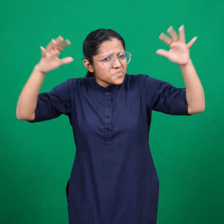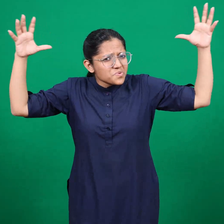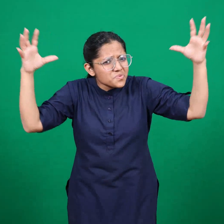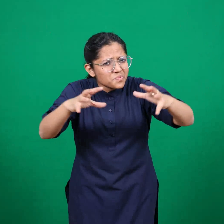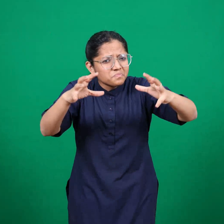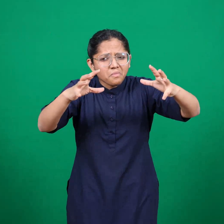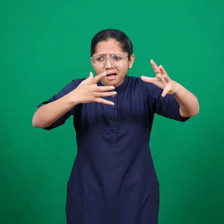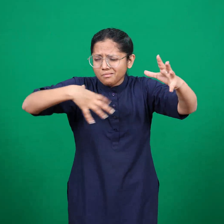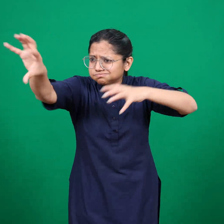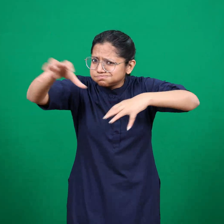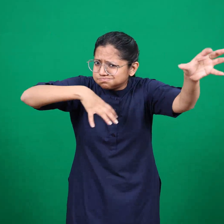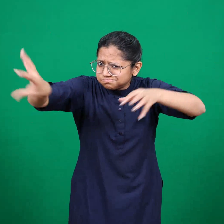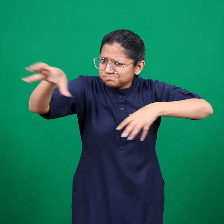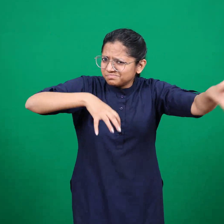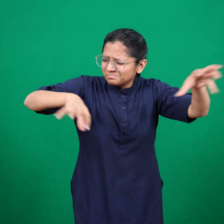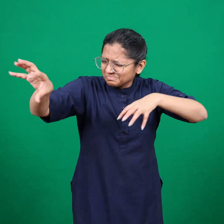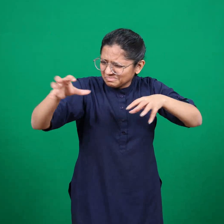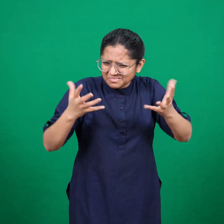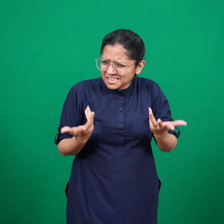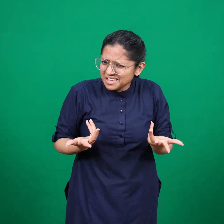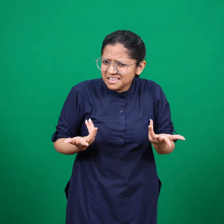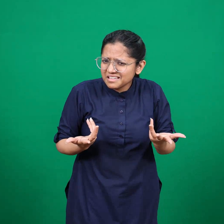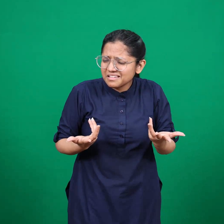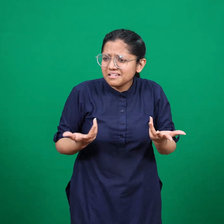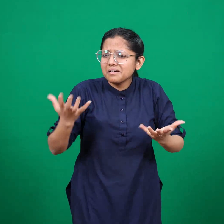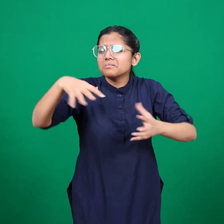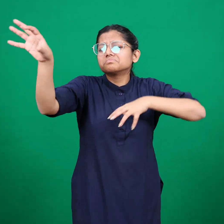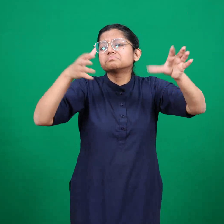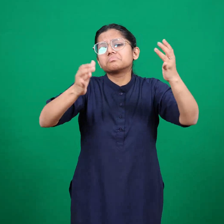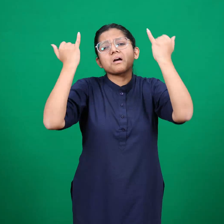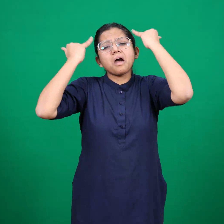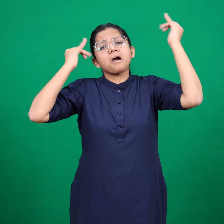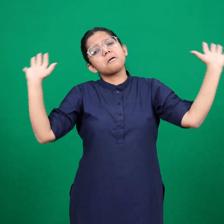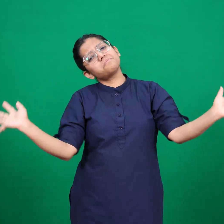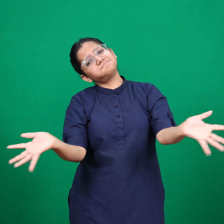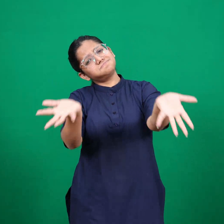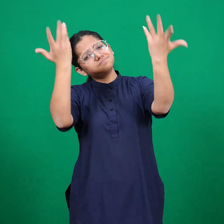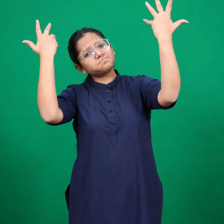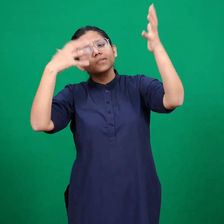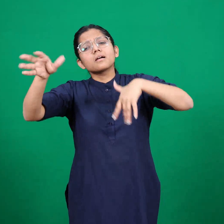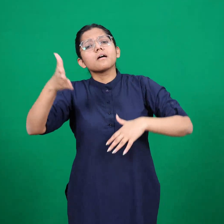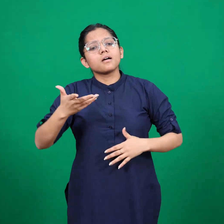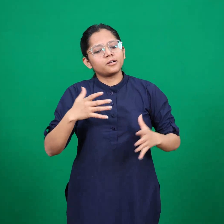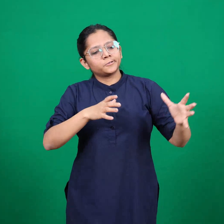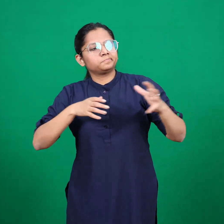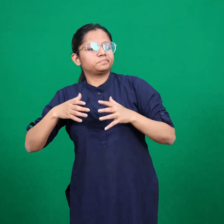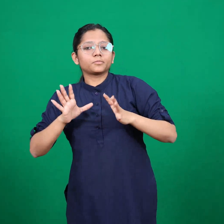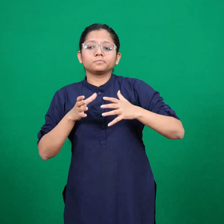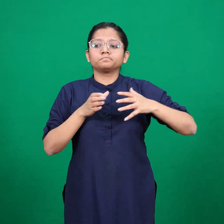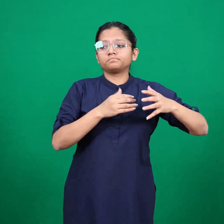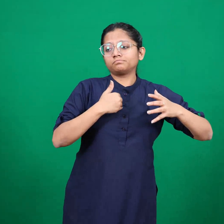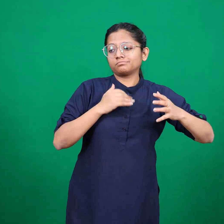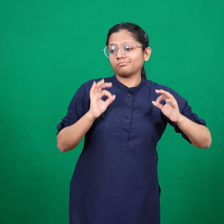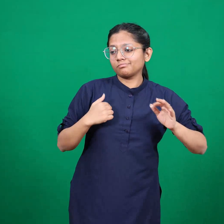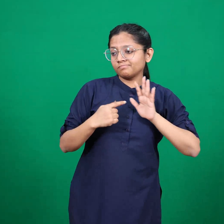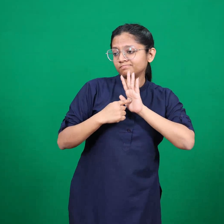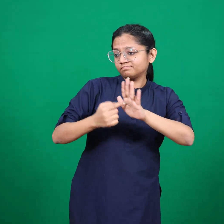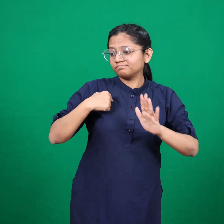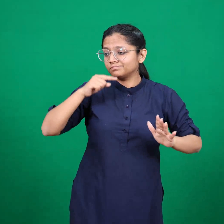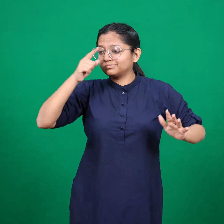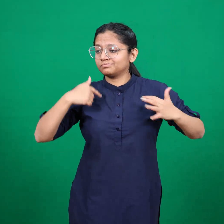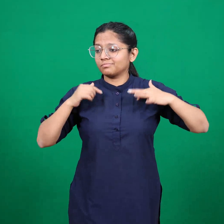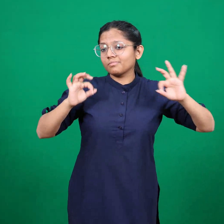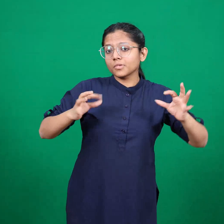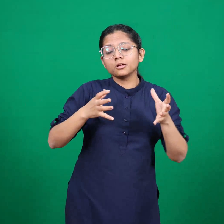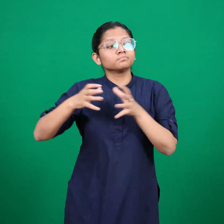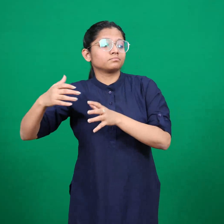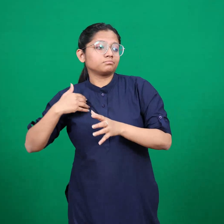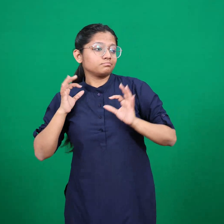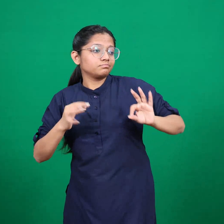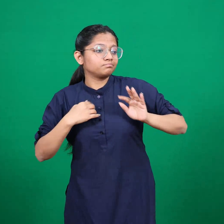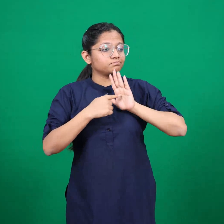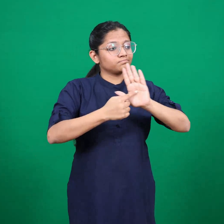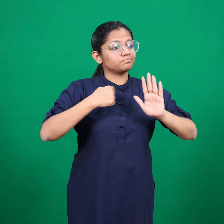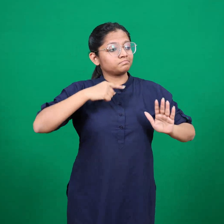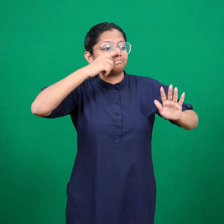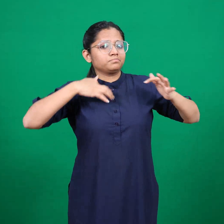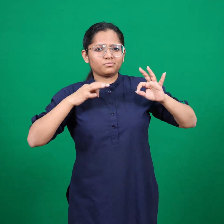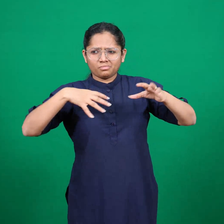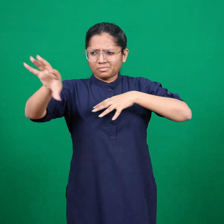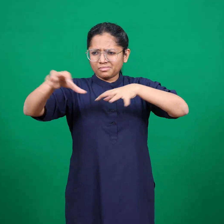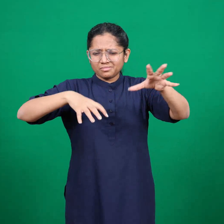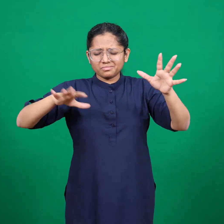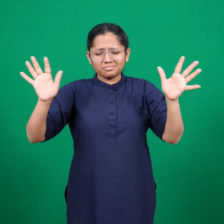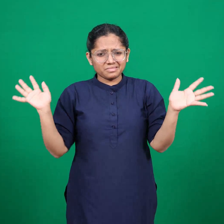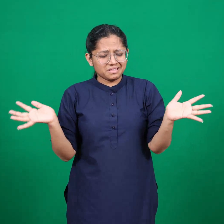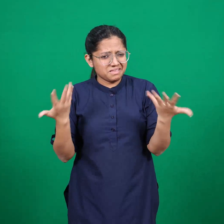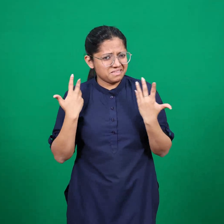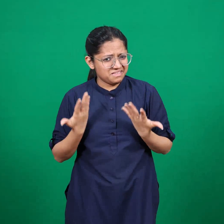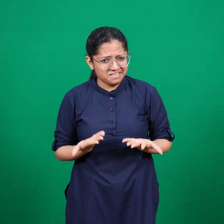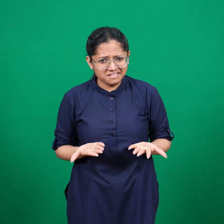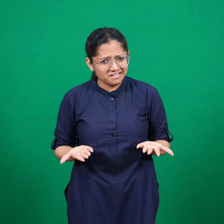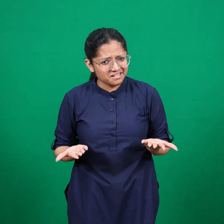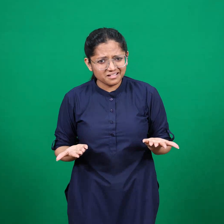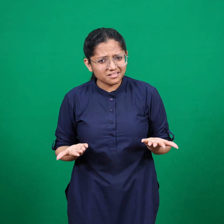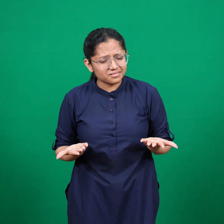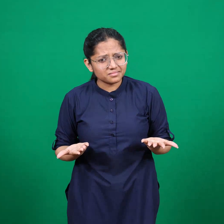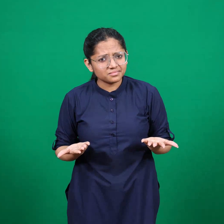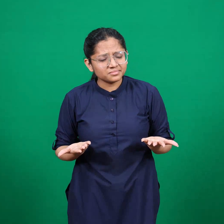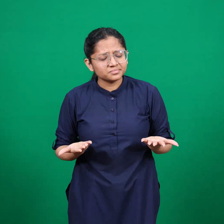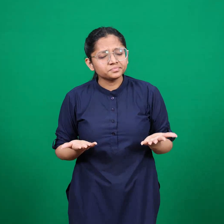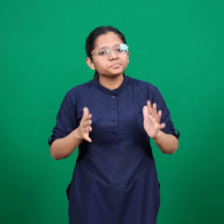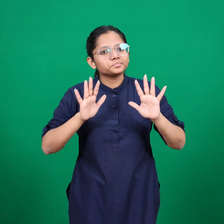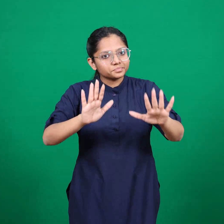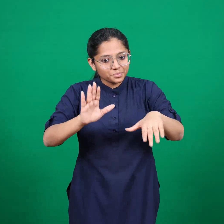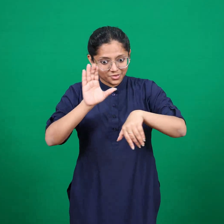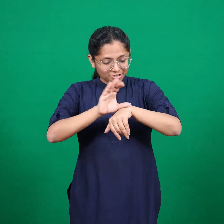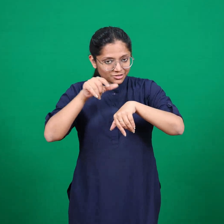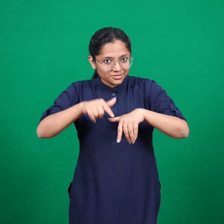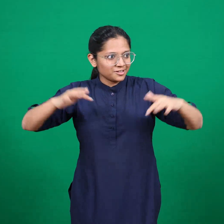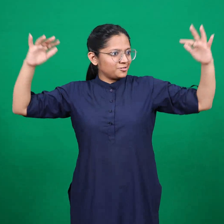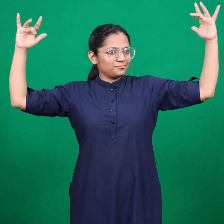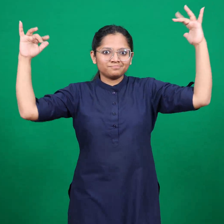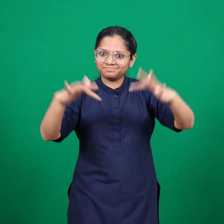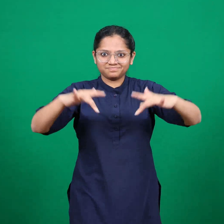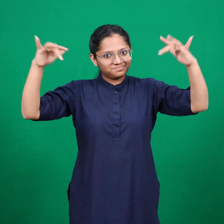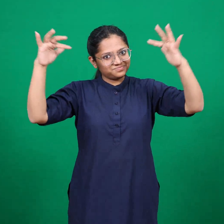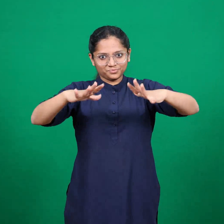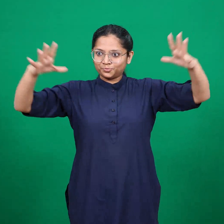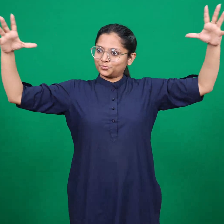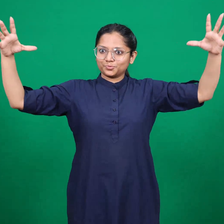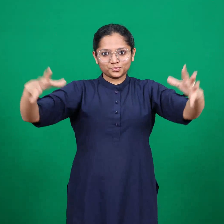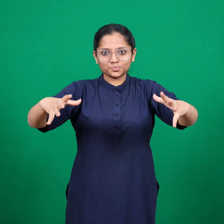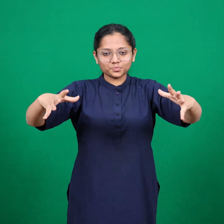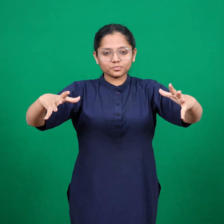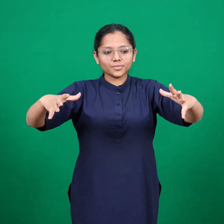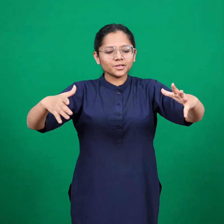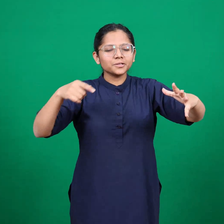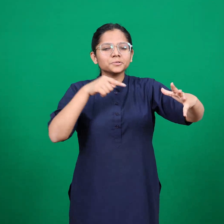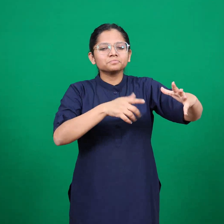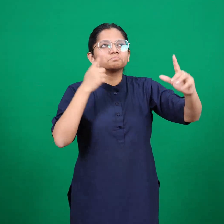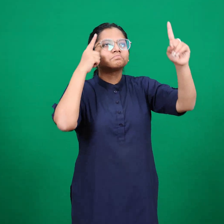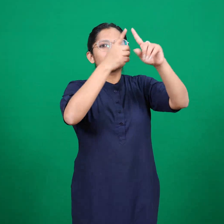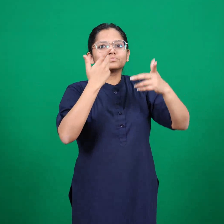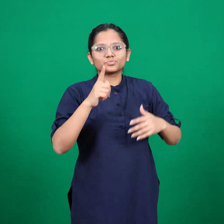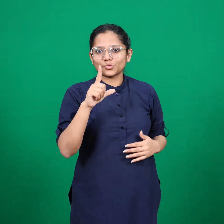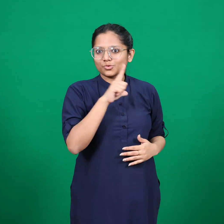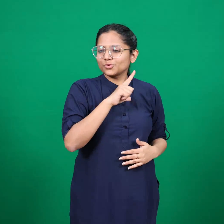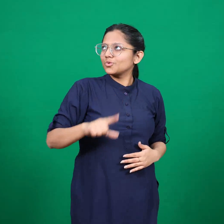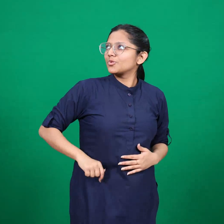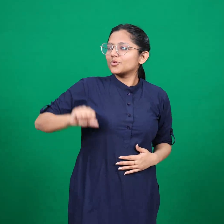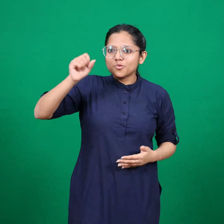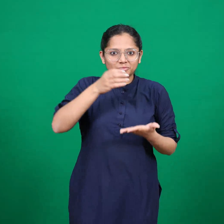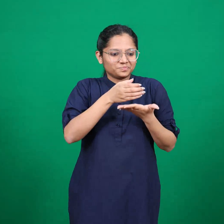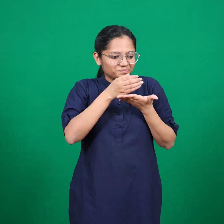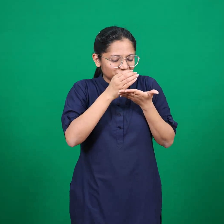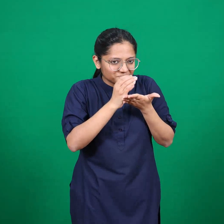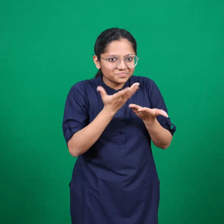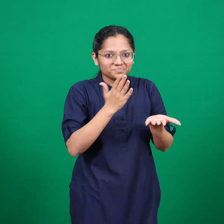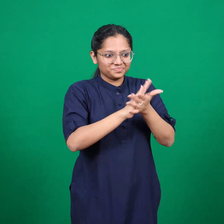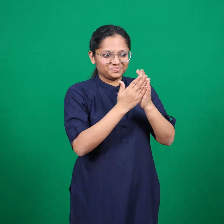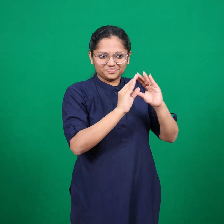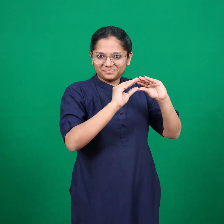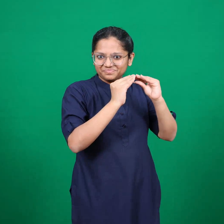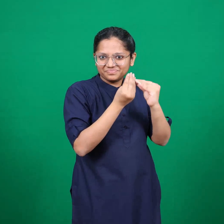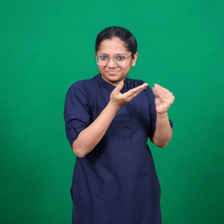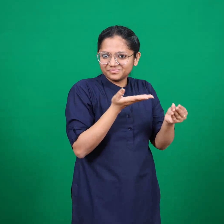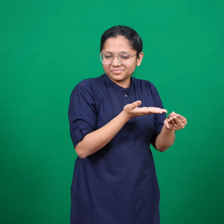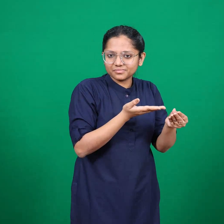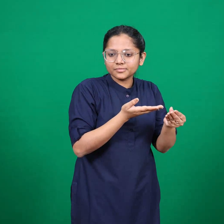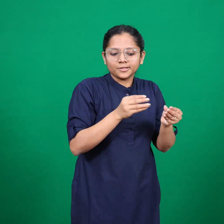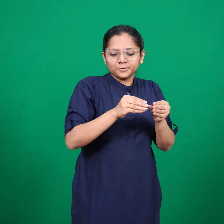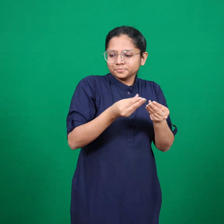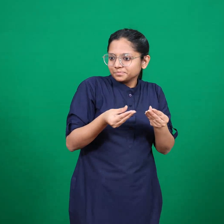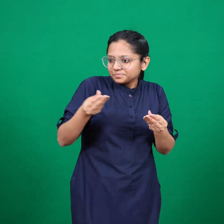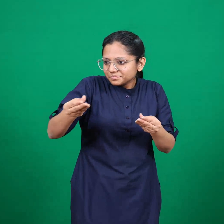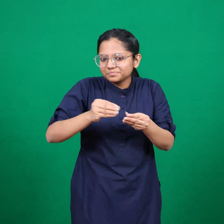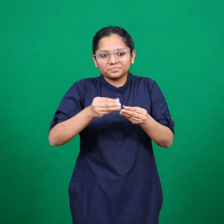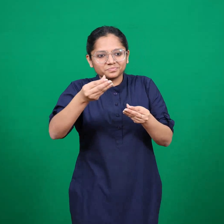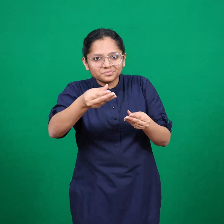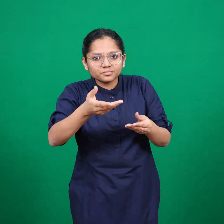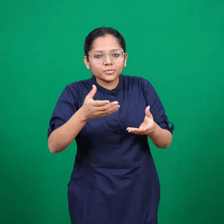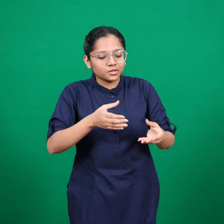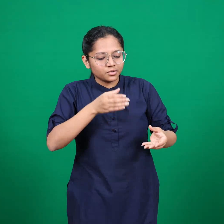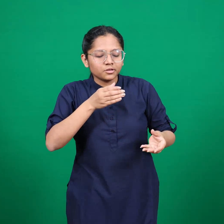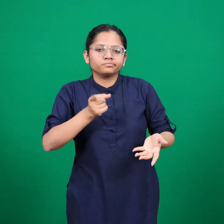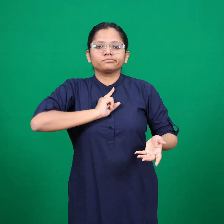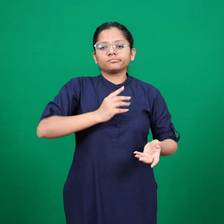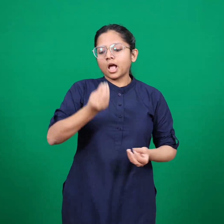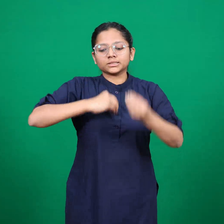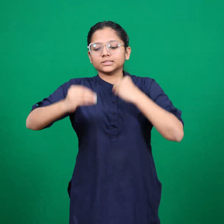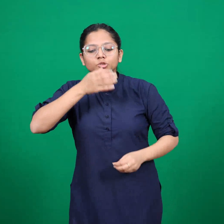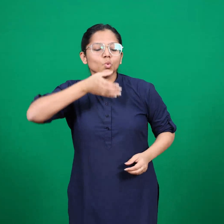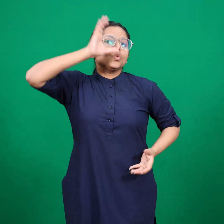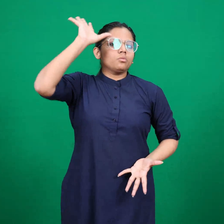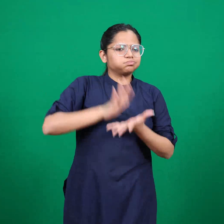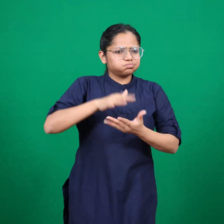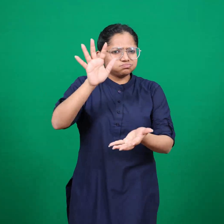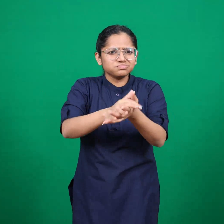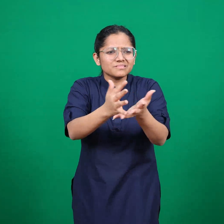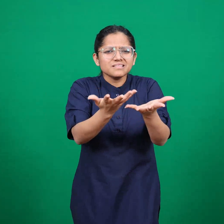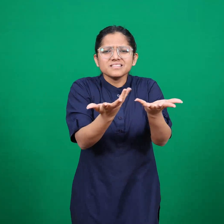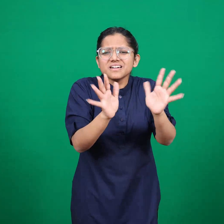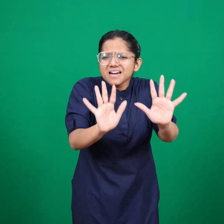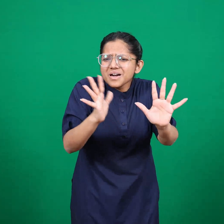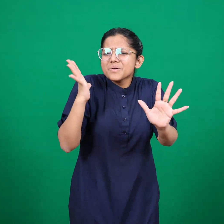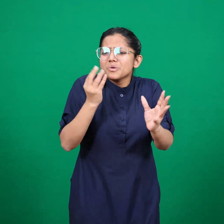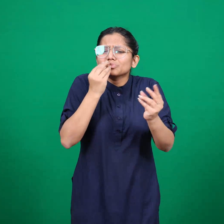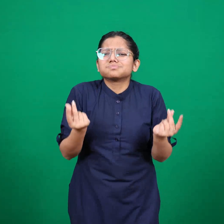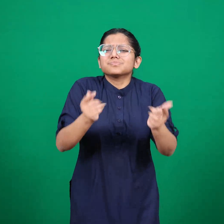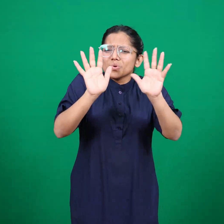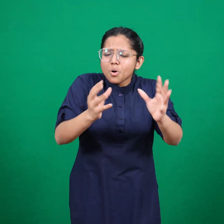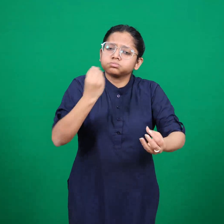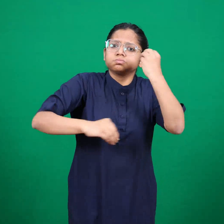And indeed, there must be differences among you to show which of you are approved. Now then, when you come together, it is not the Lord's Supper you eat.